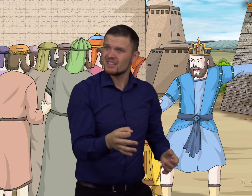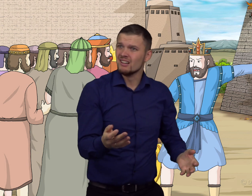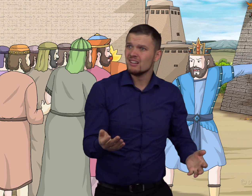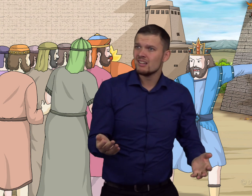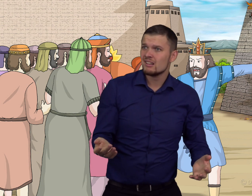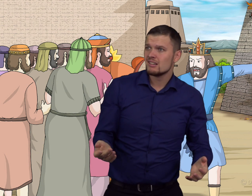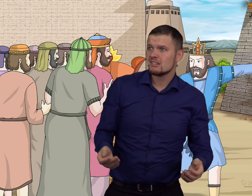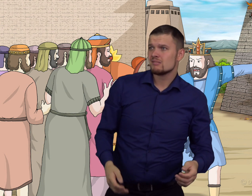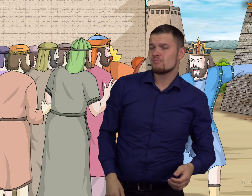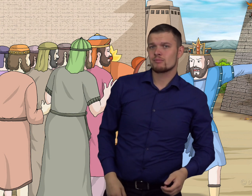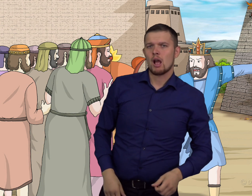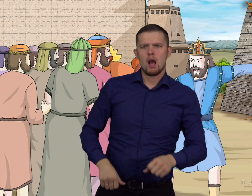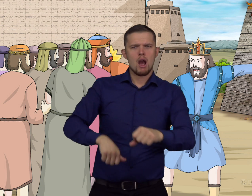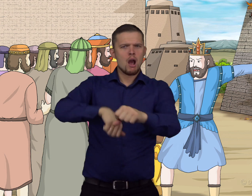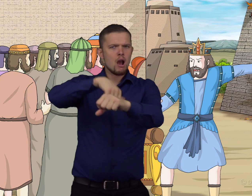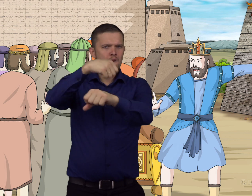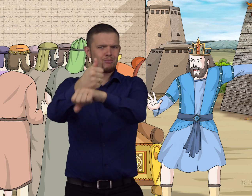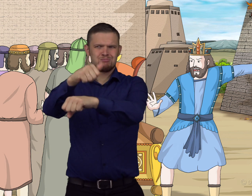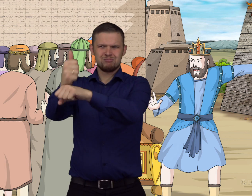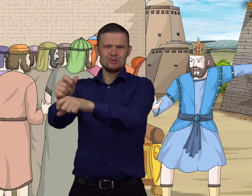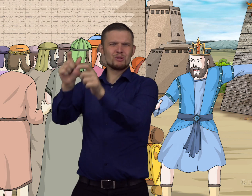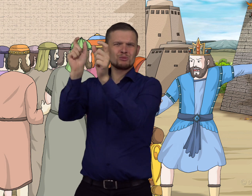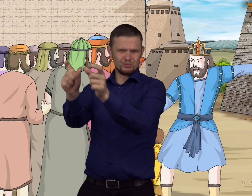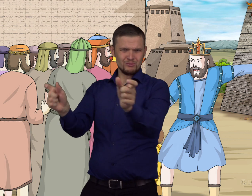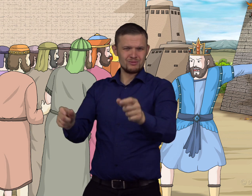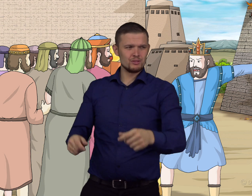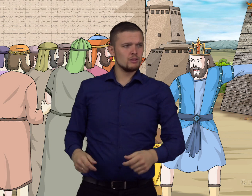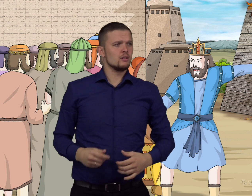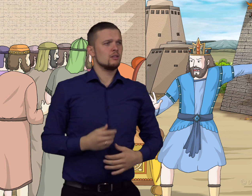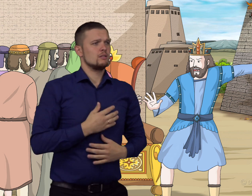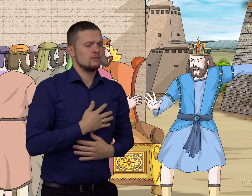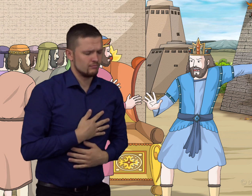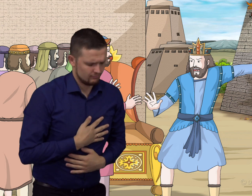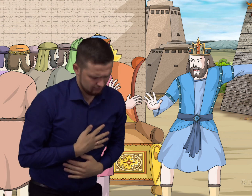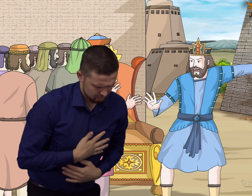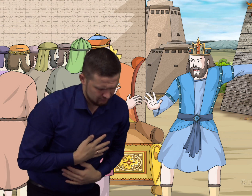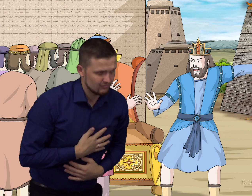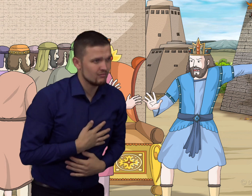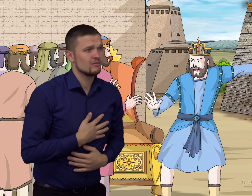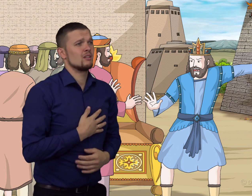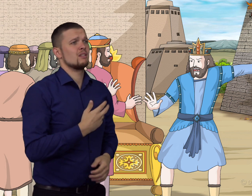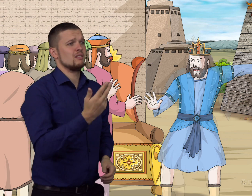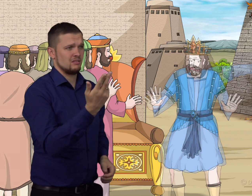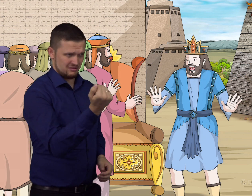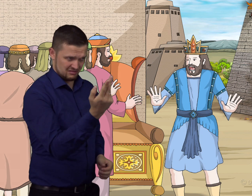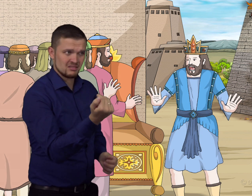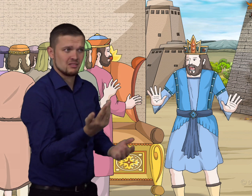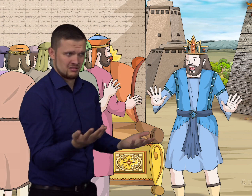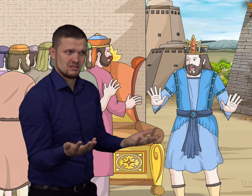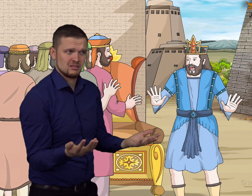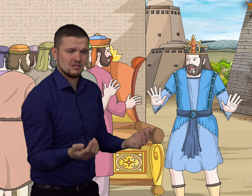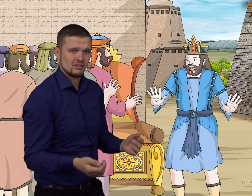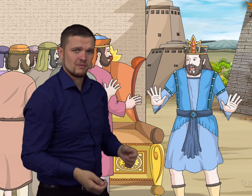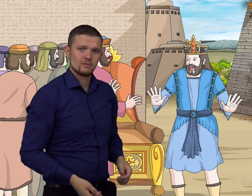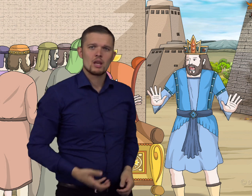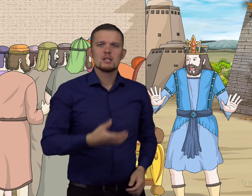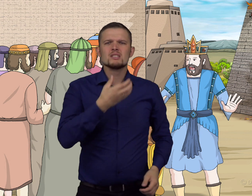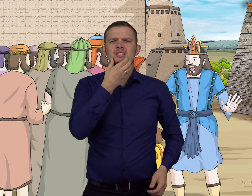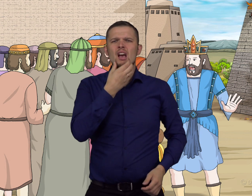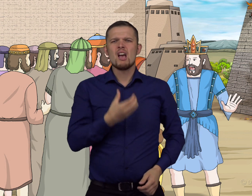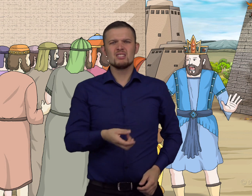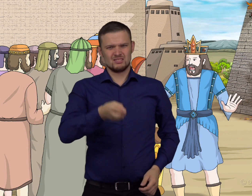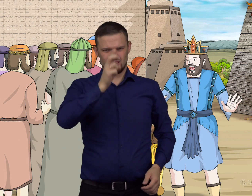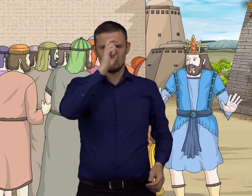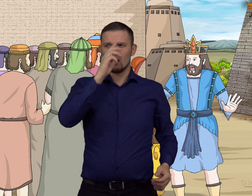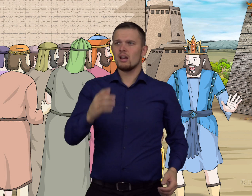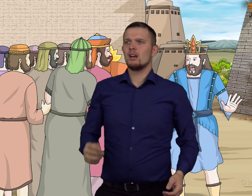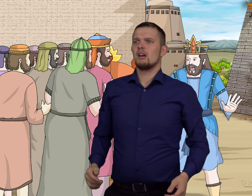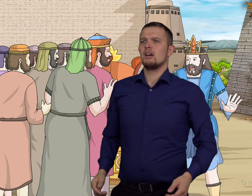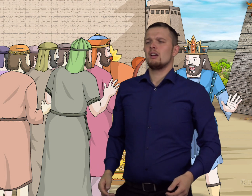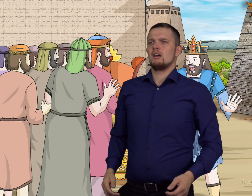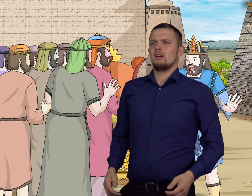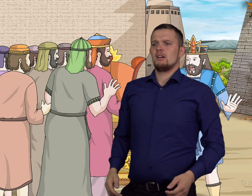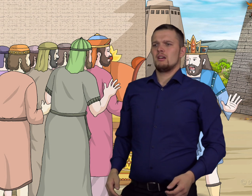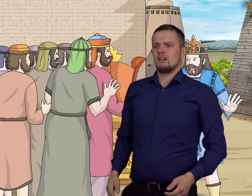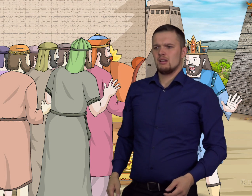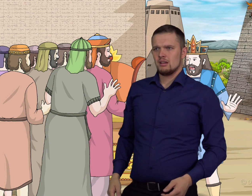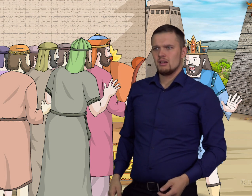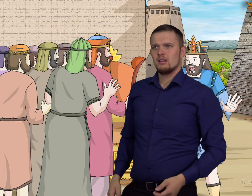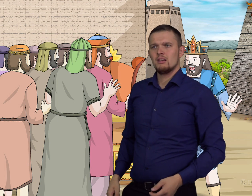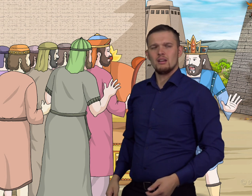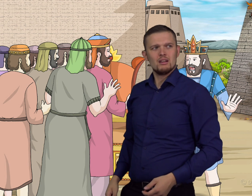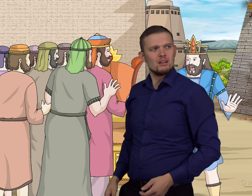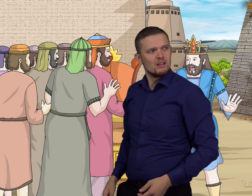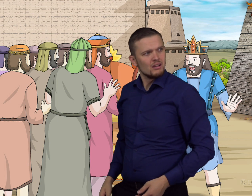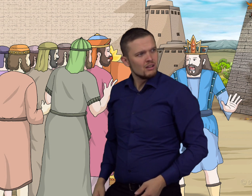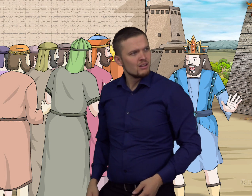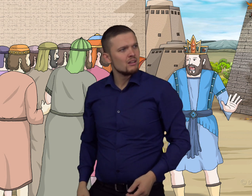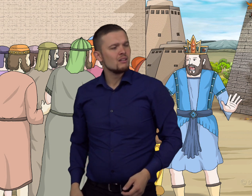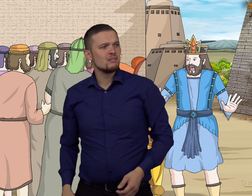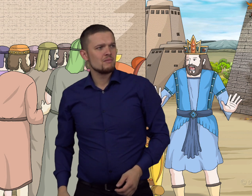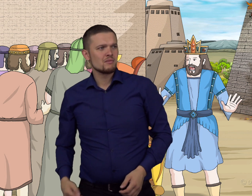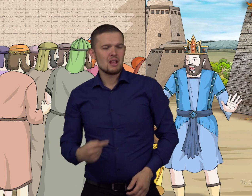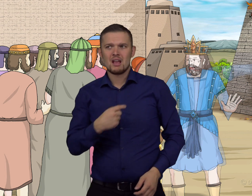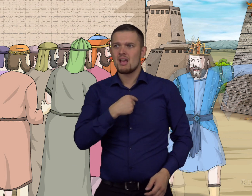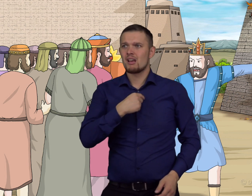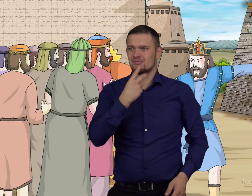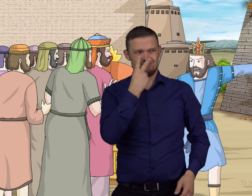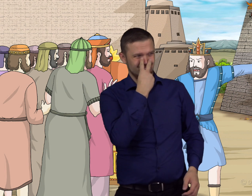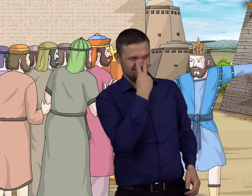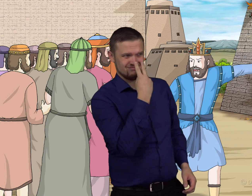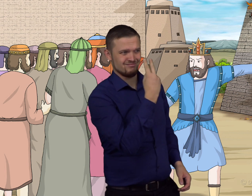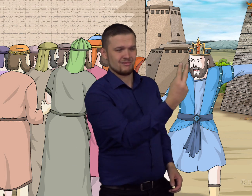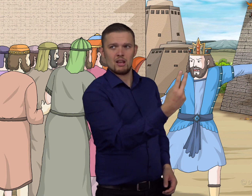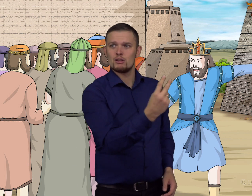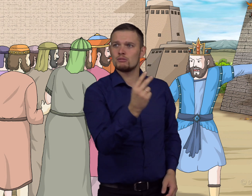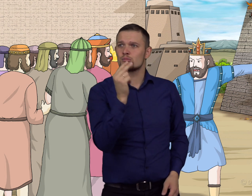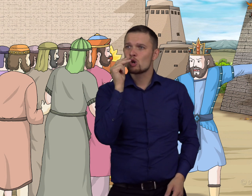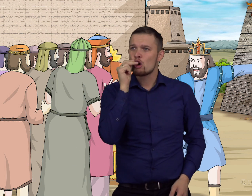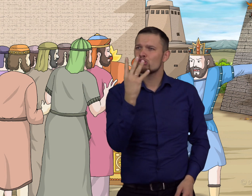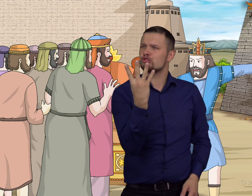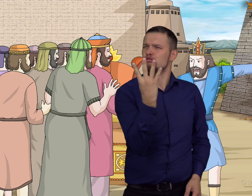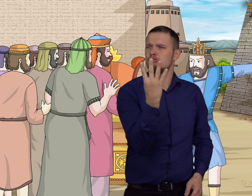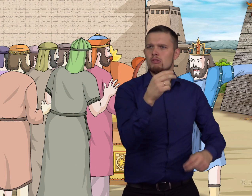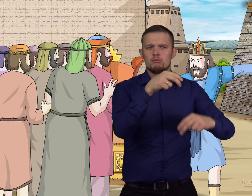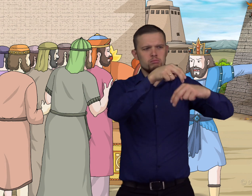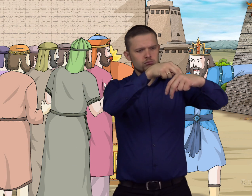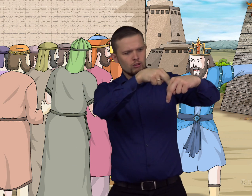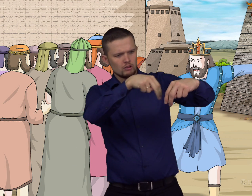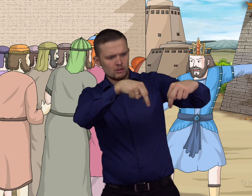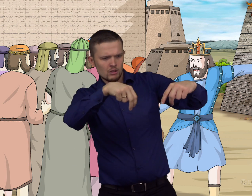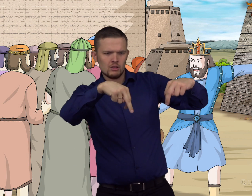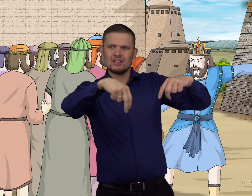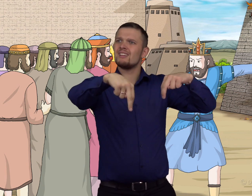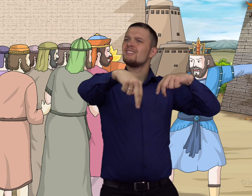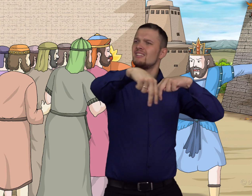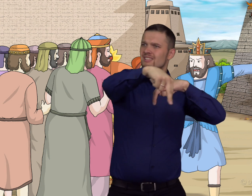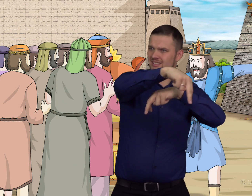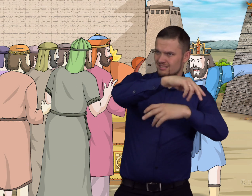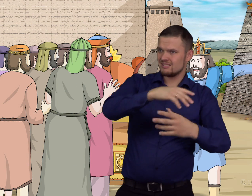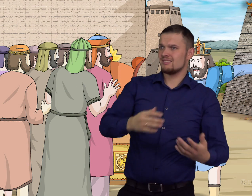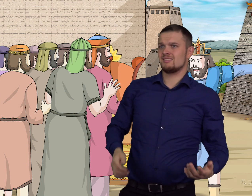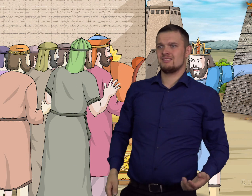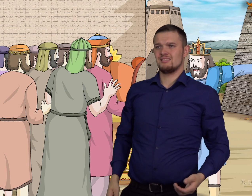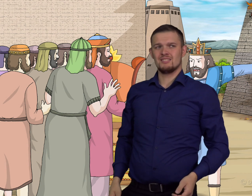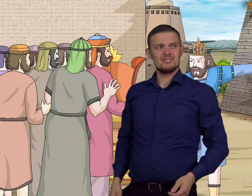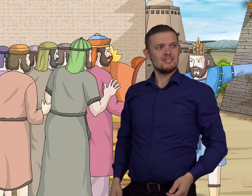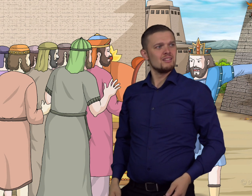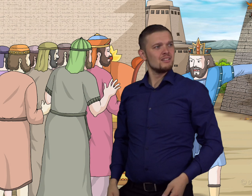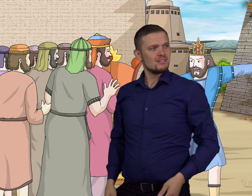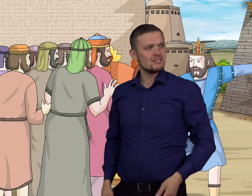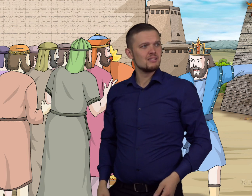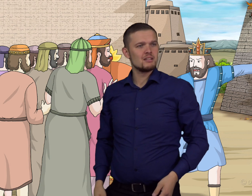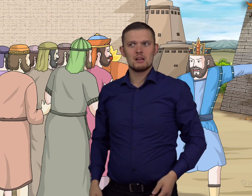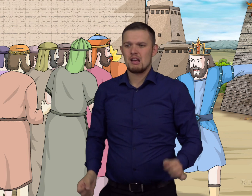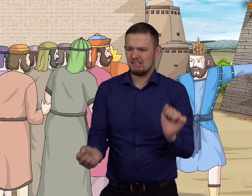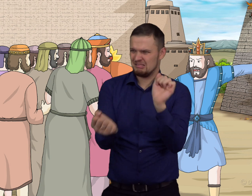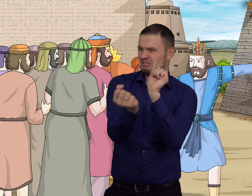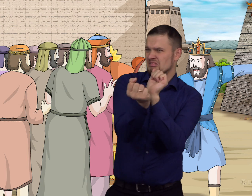“Certainly, O king,” they replied. “Look!” he exclaimed.